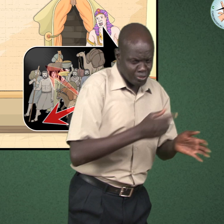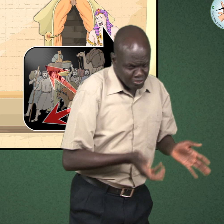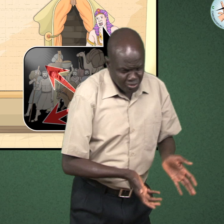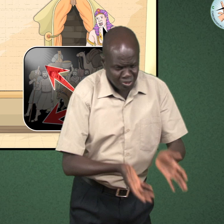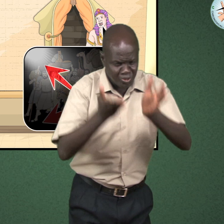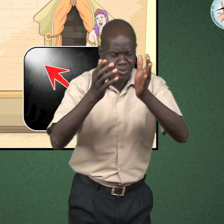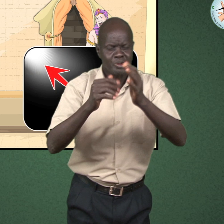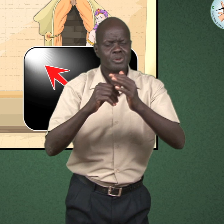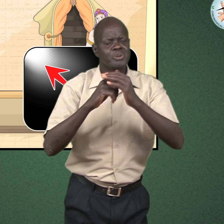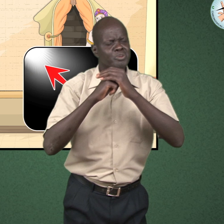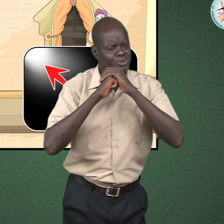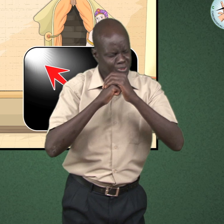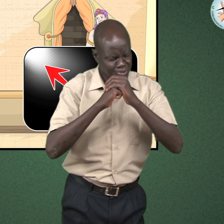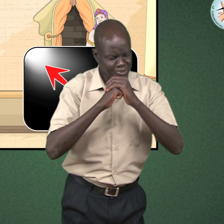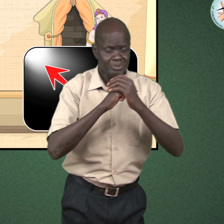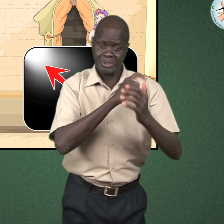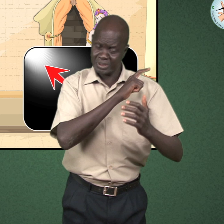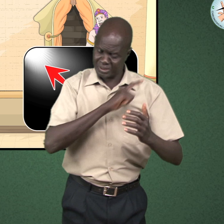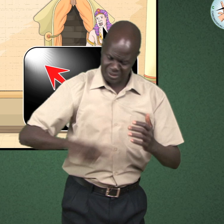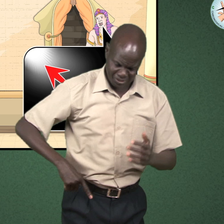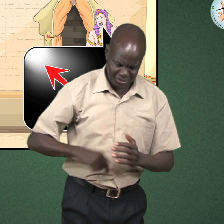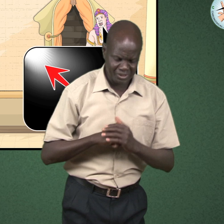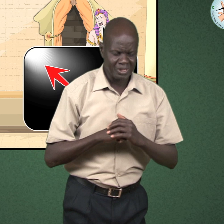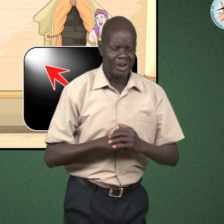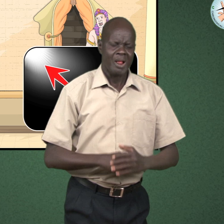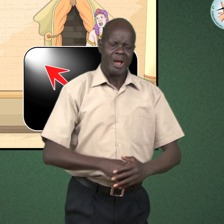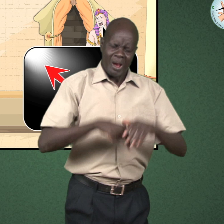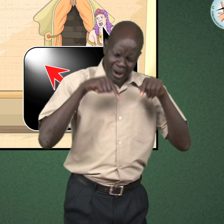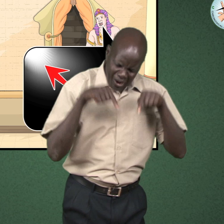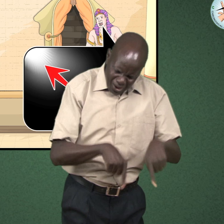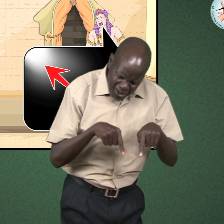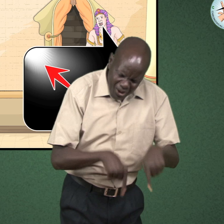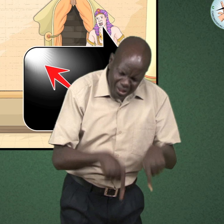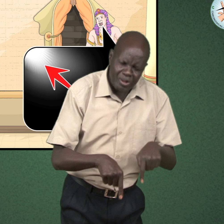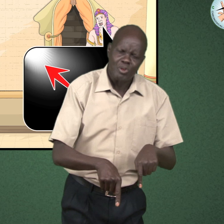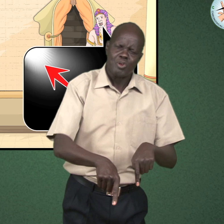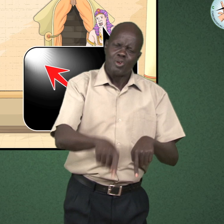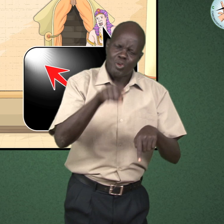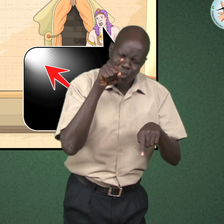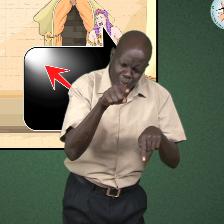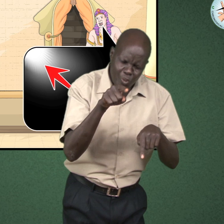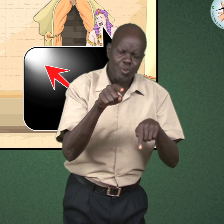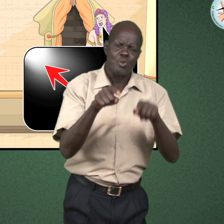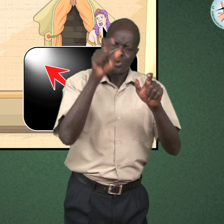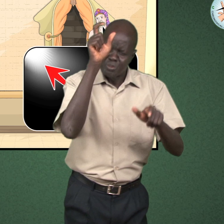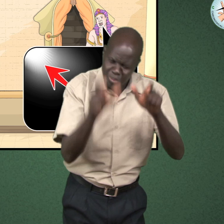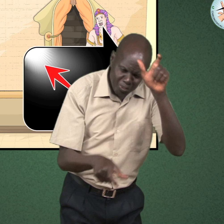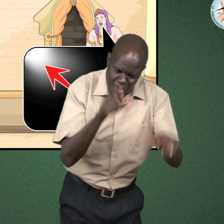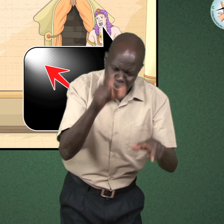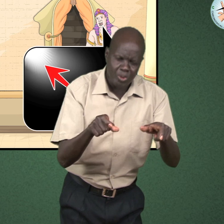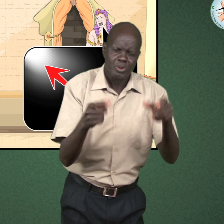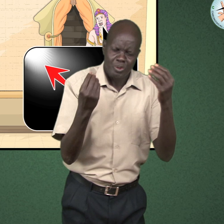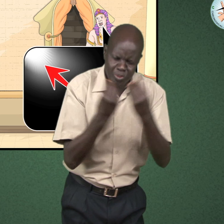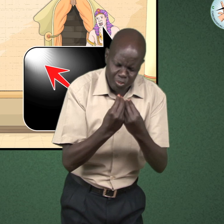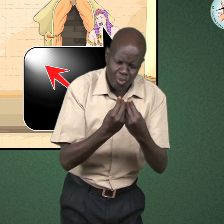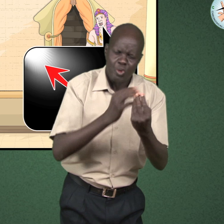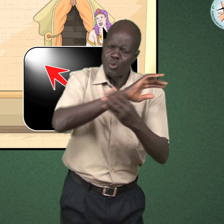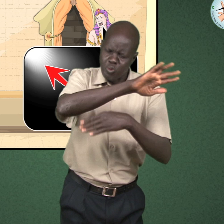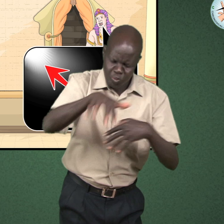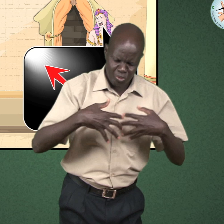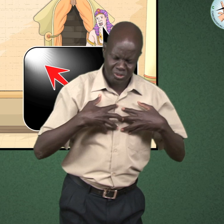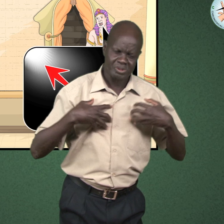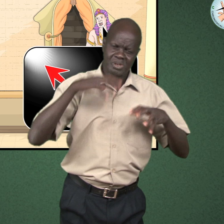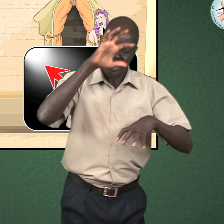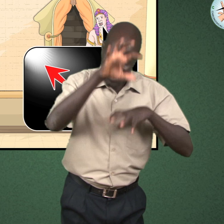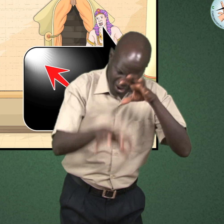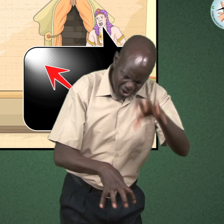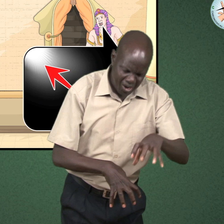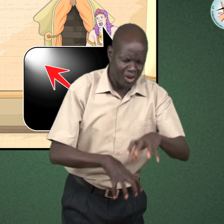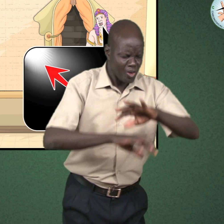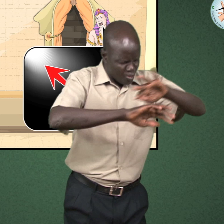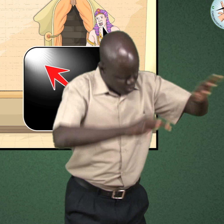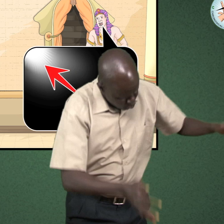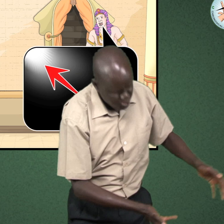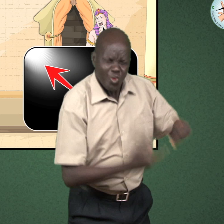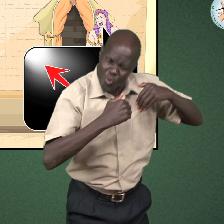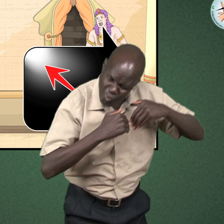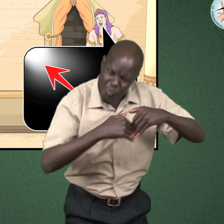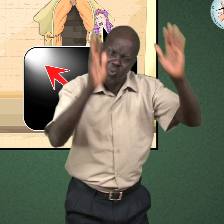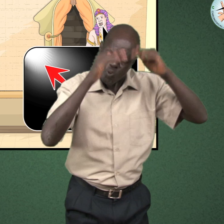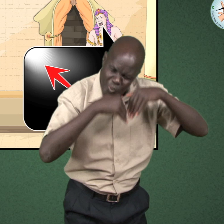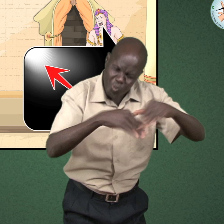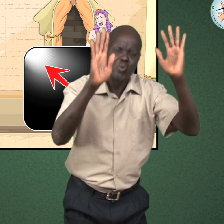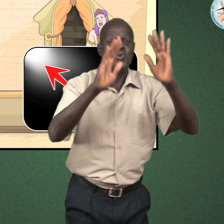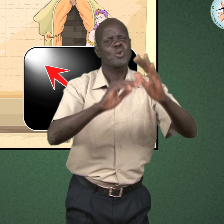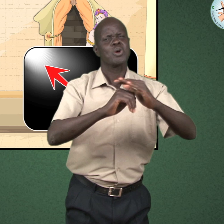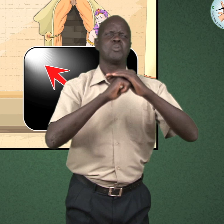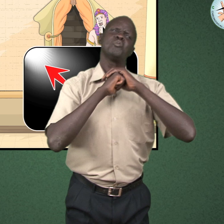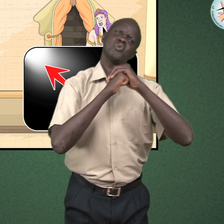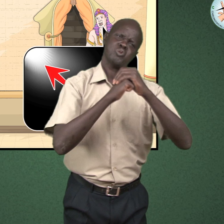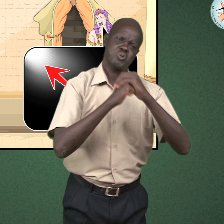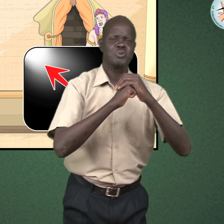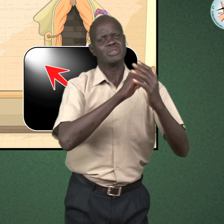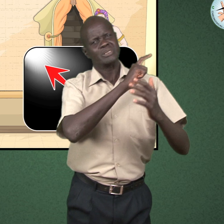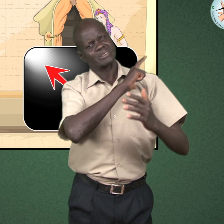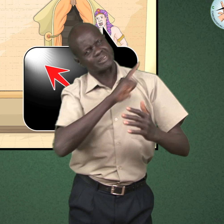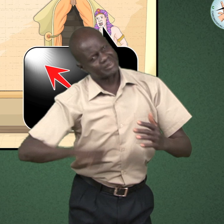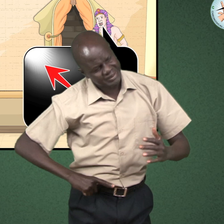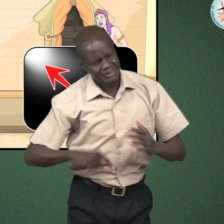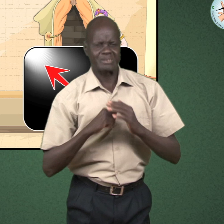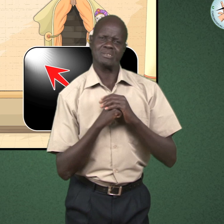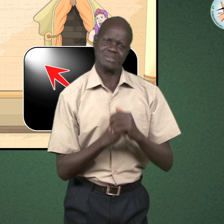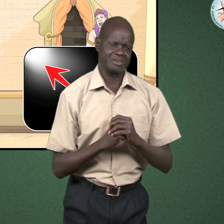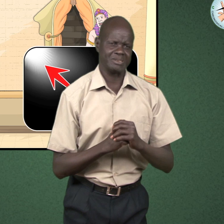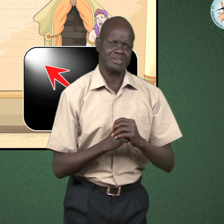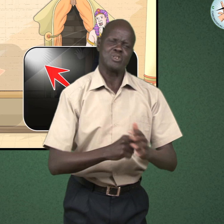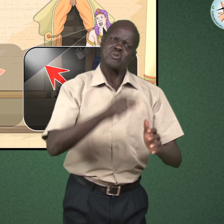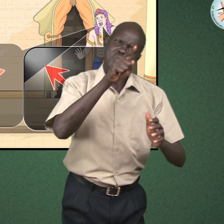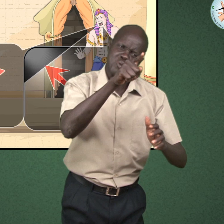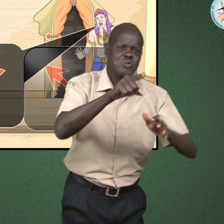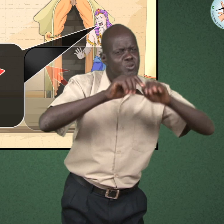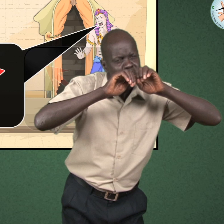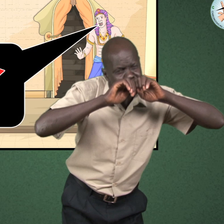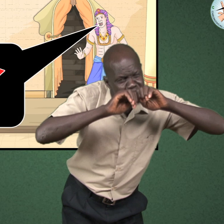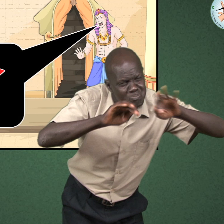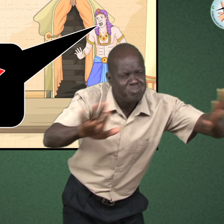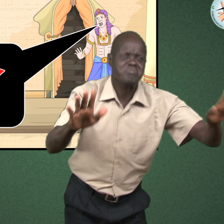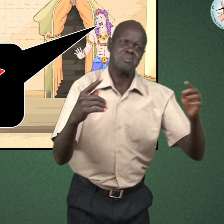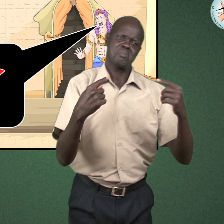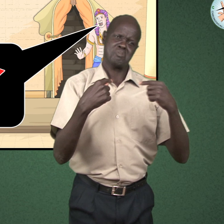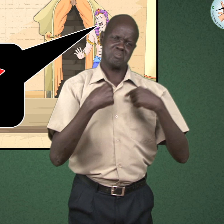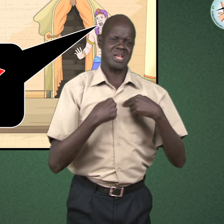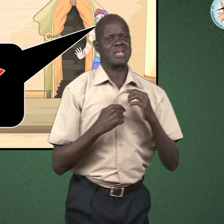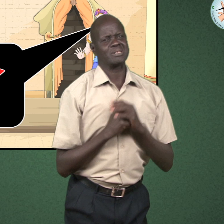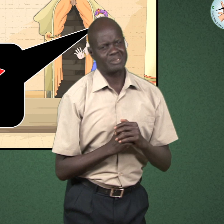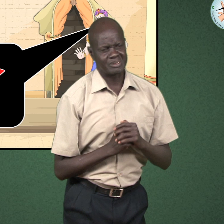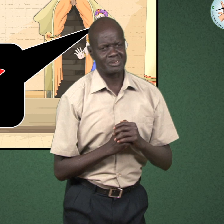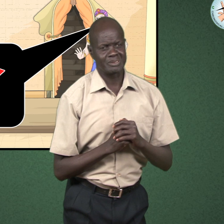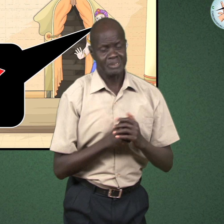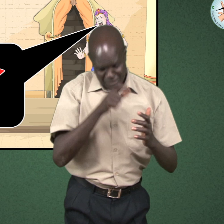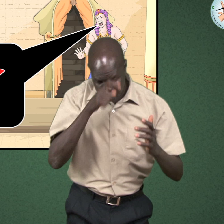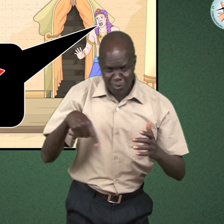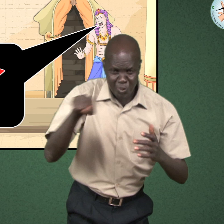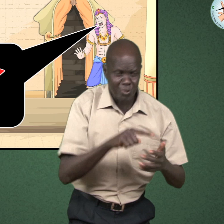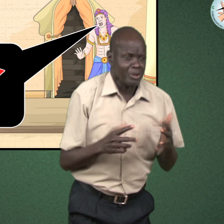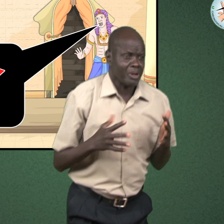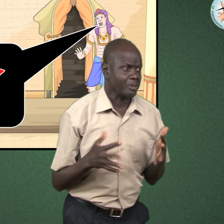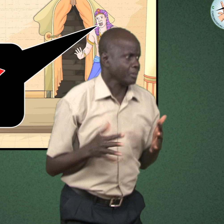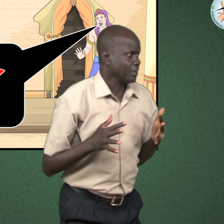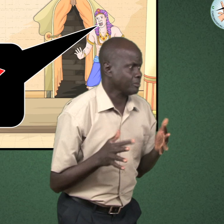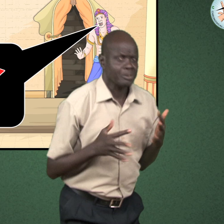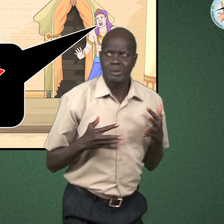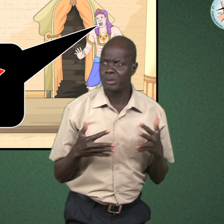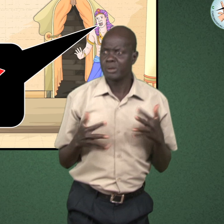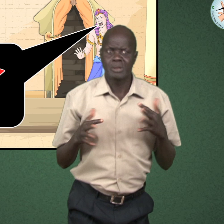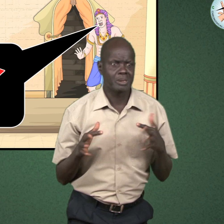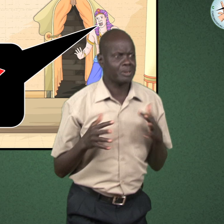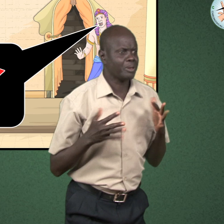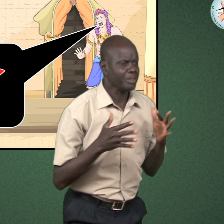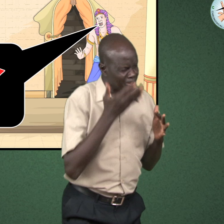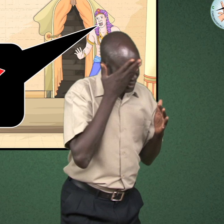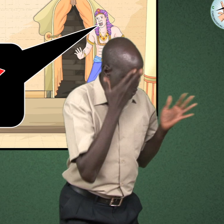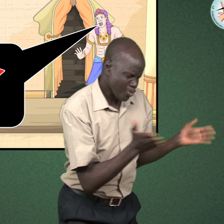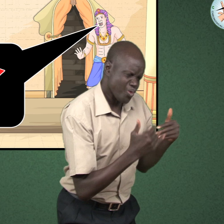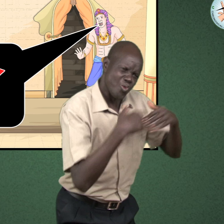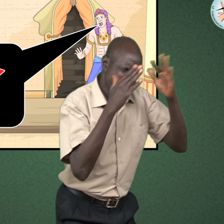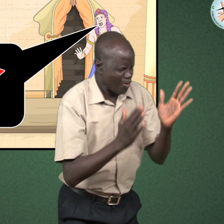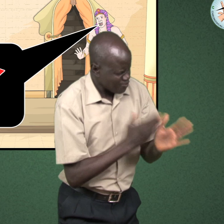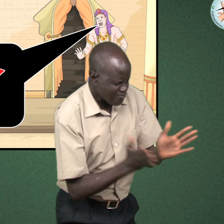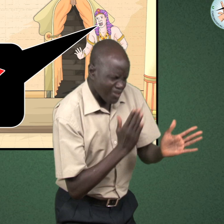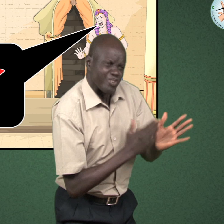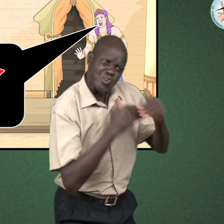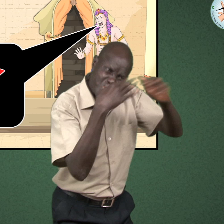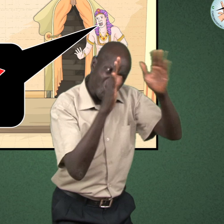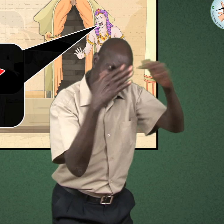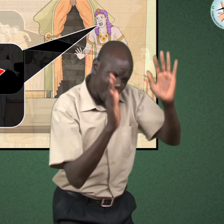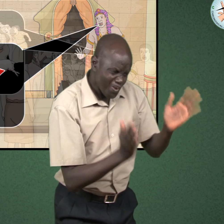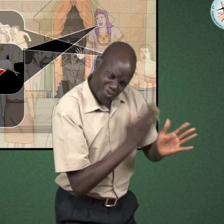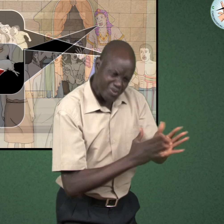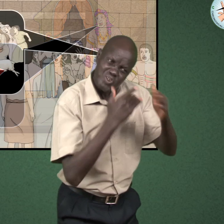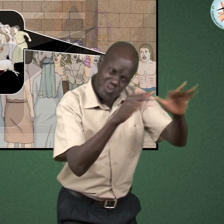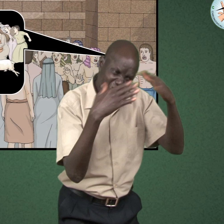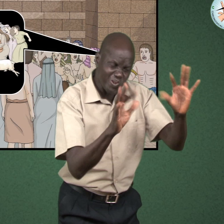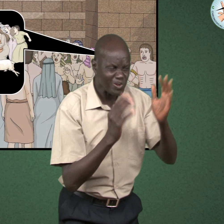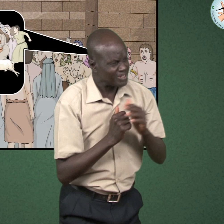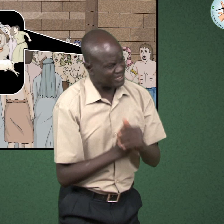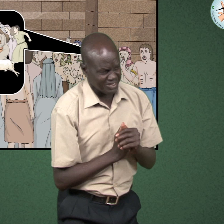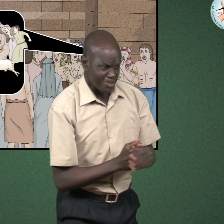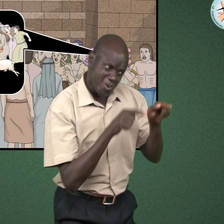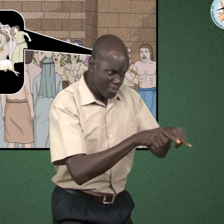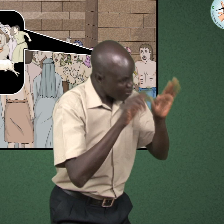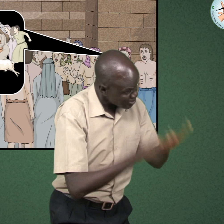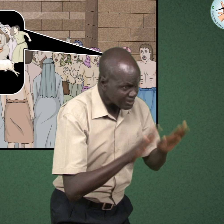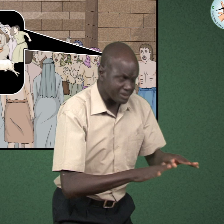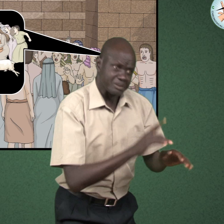Go, worship the LORD as you have requested. Take your flocks and herds as well, just as you have said, and depart!